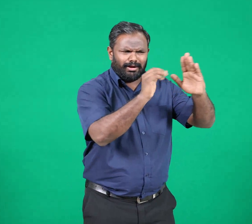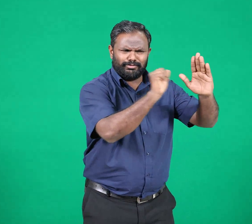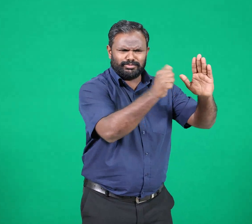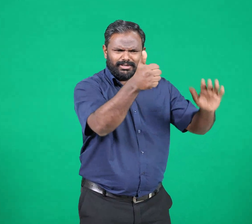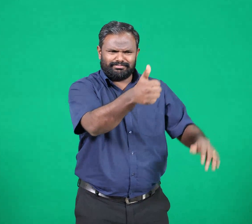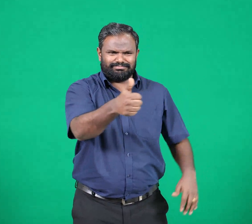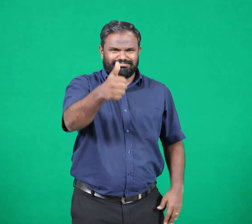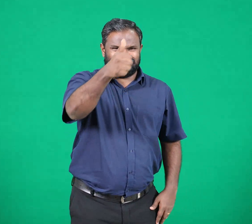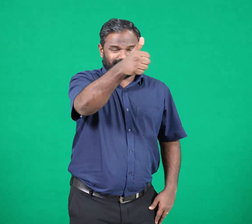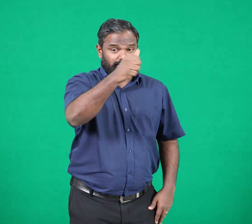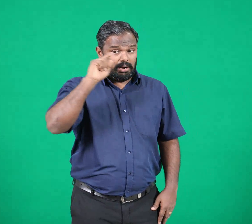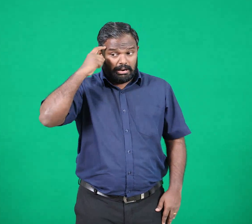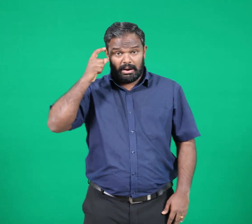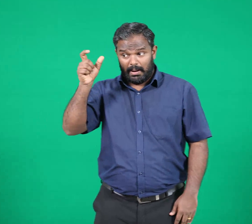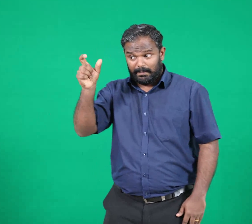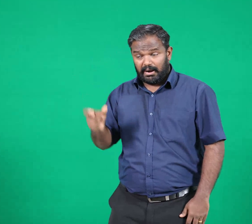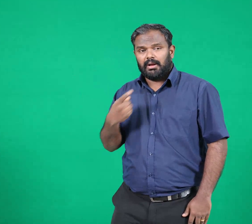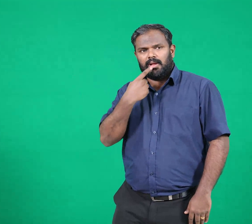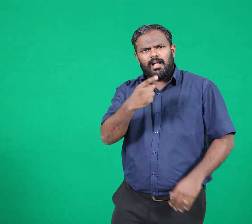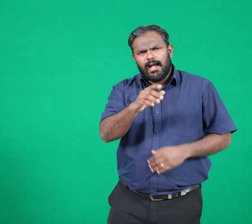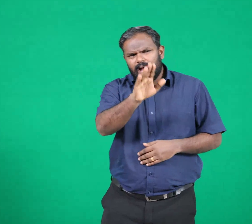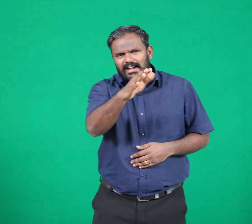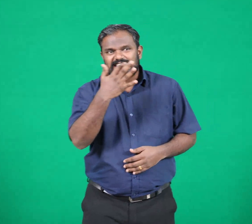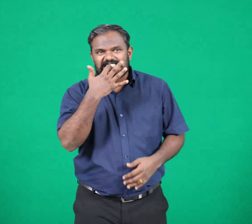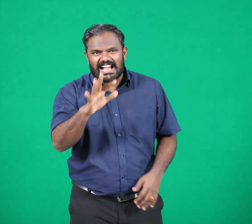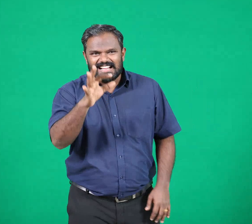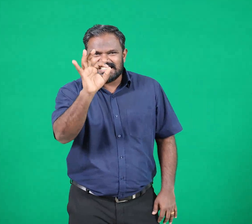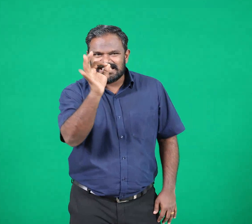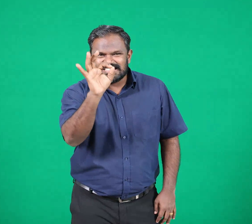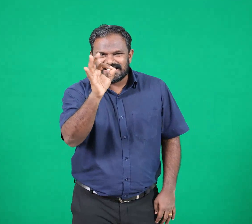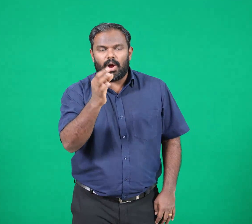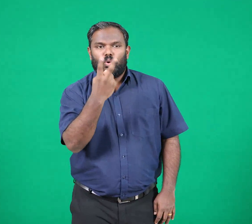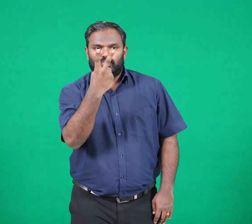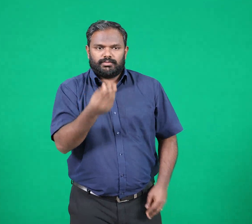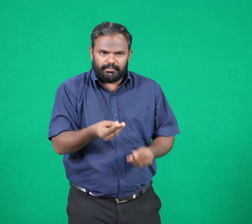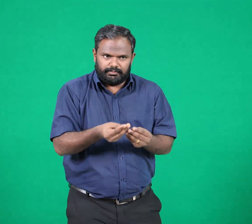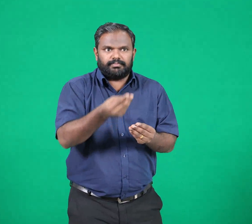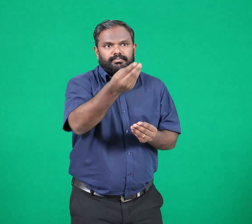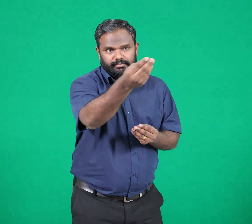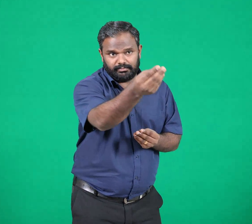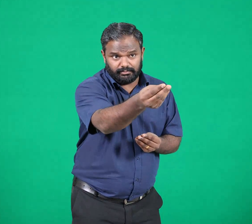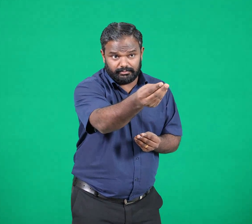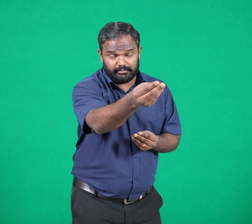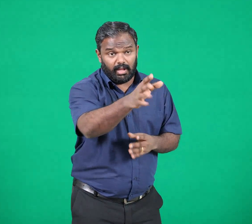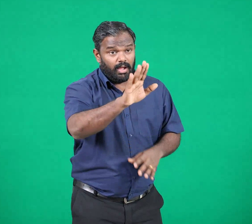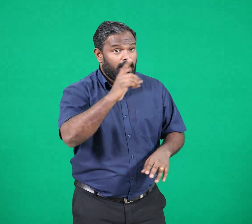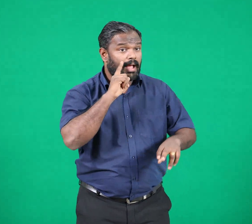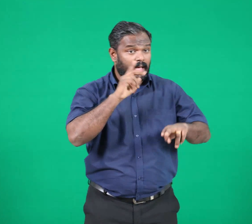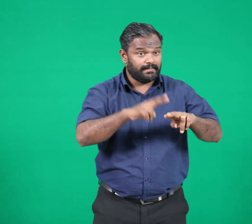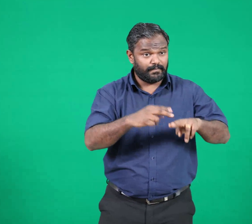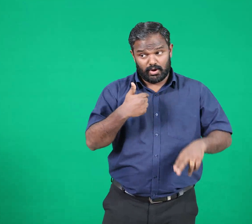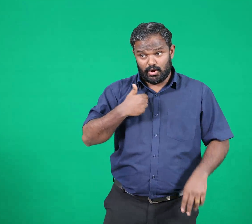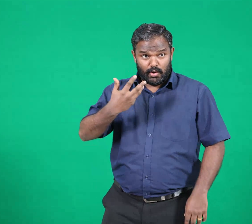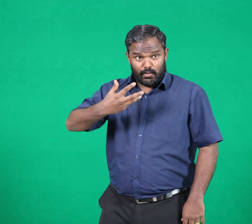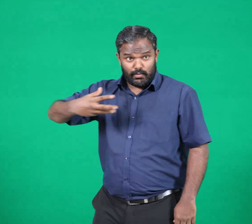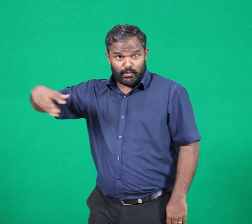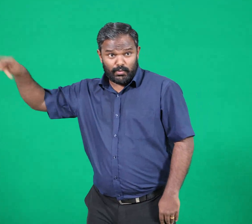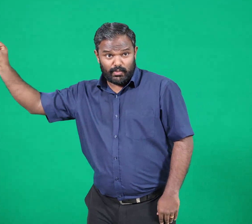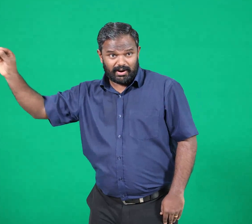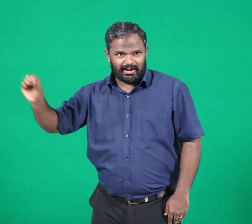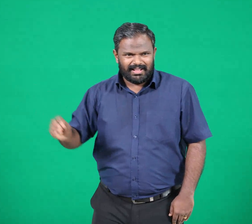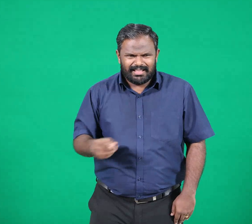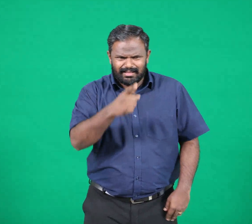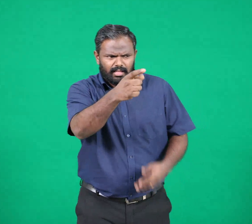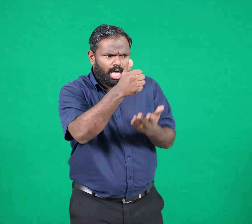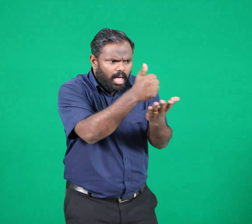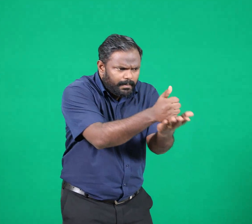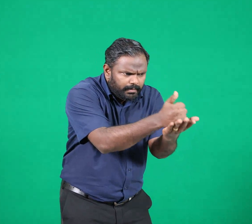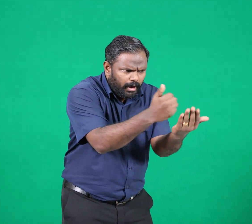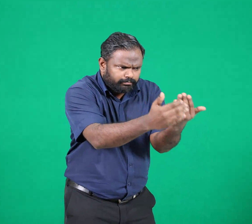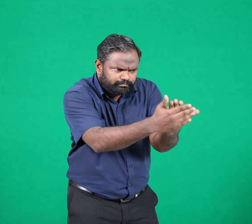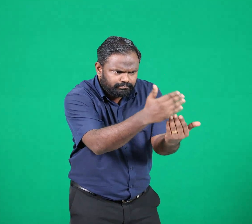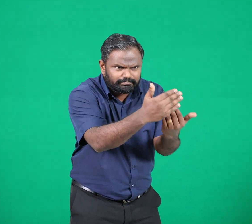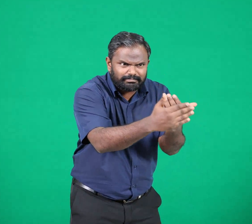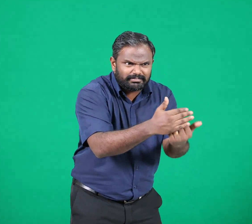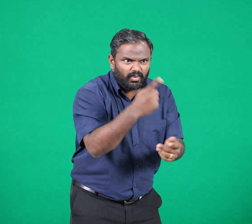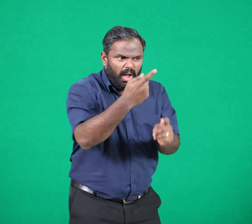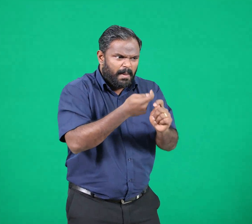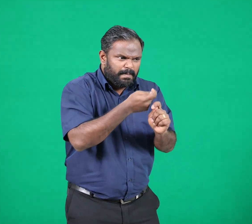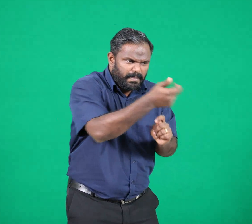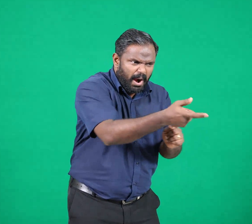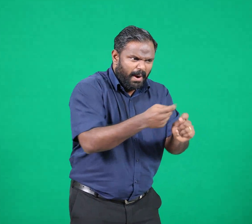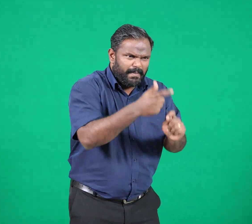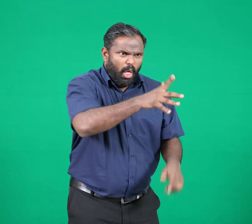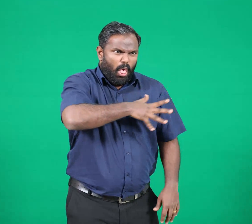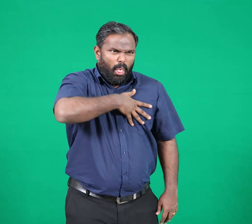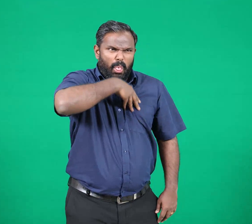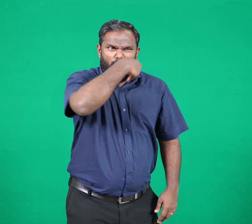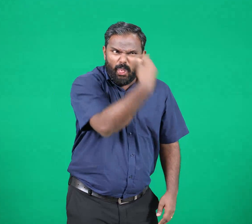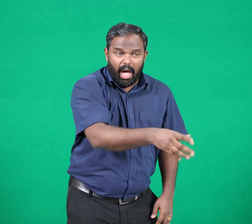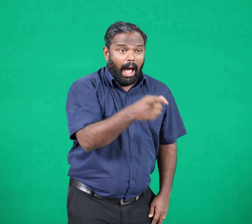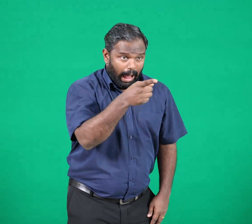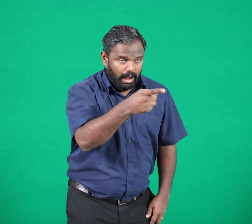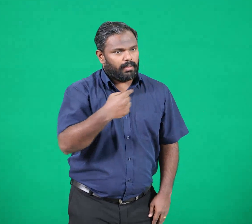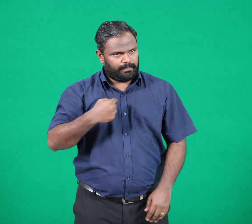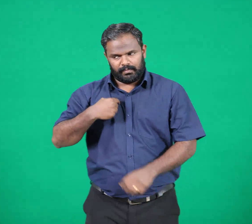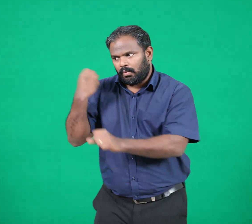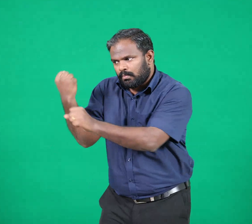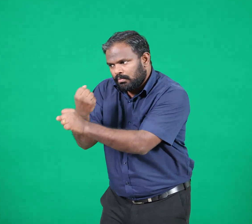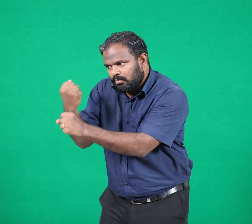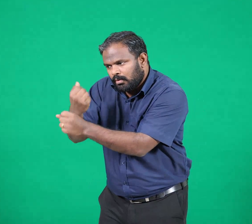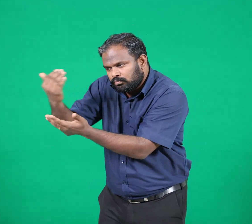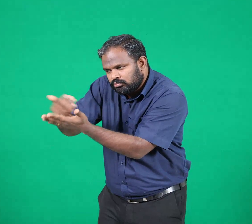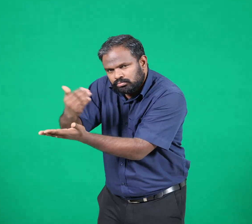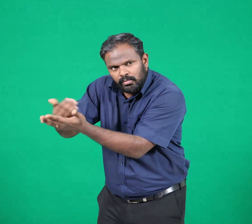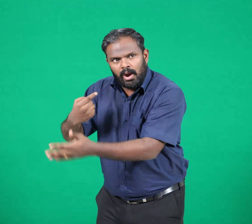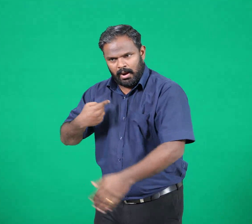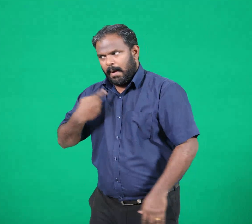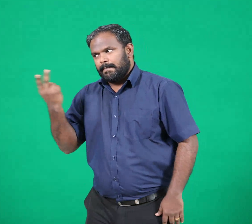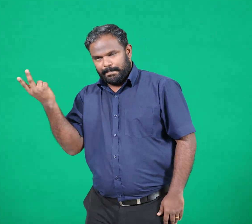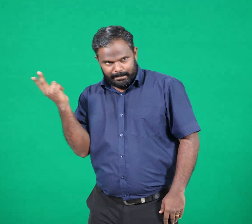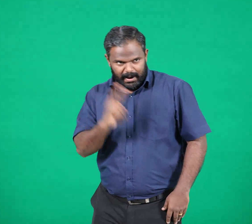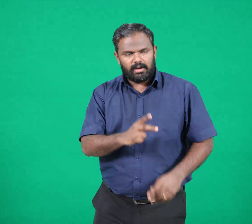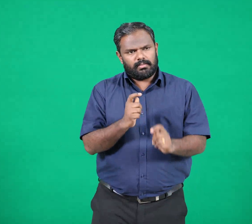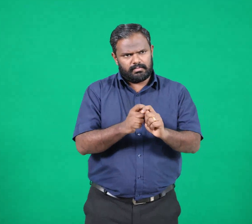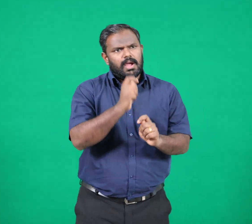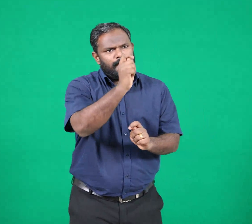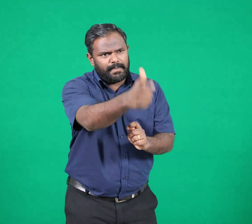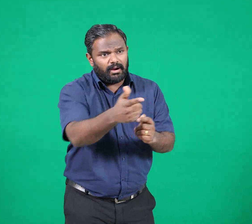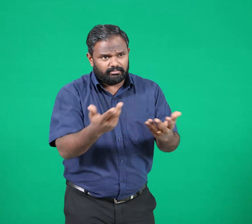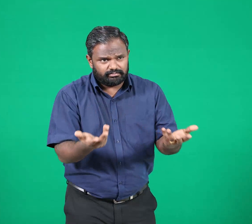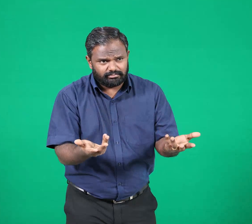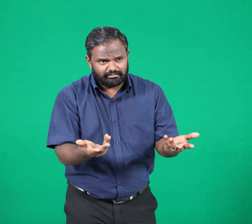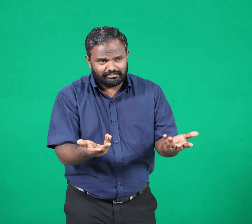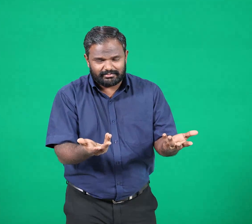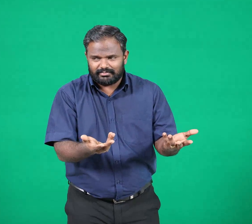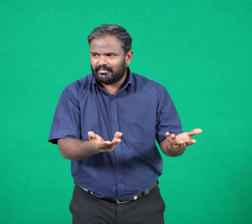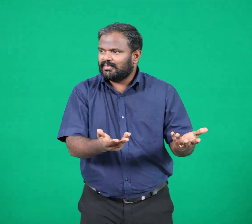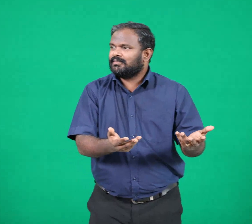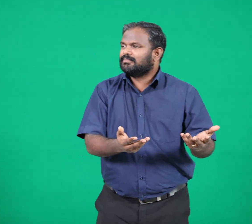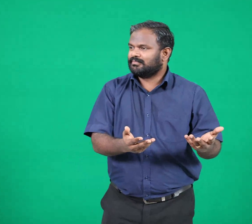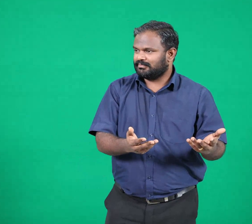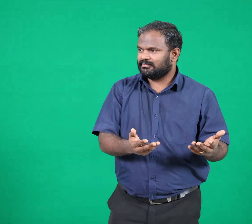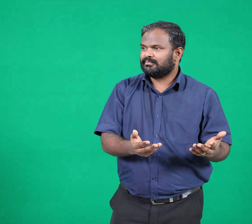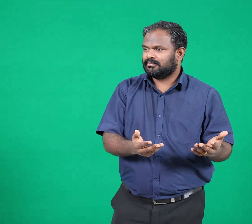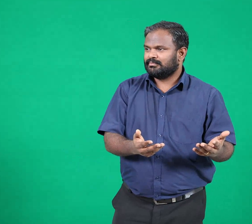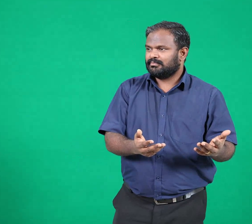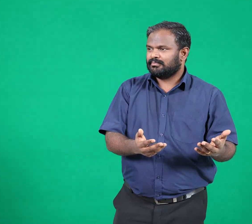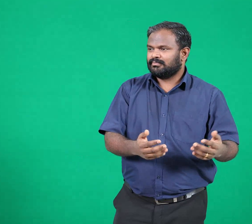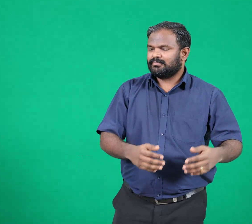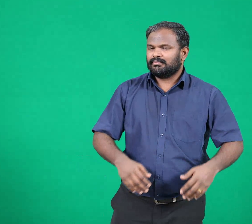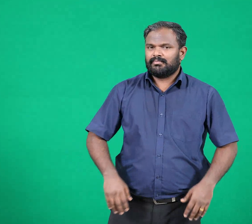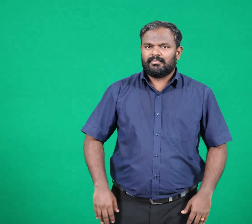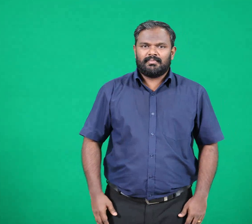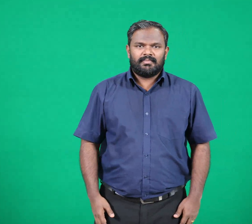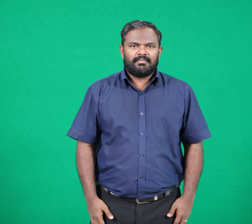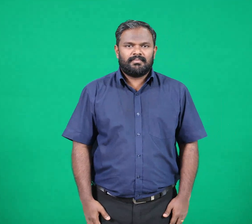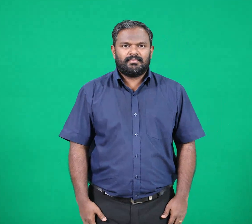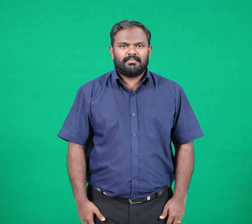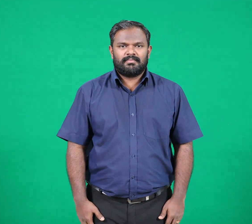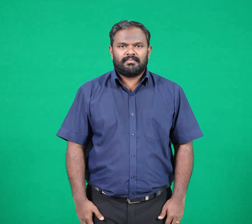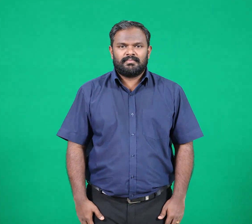' Take care of him,' he said, ' and on my return I will repay you for any additional expense.'